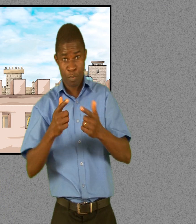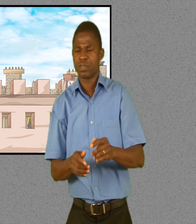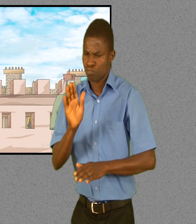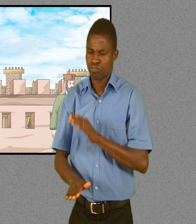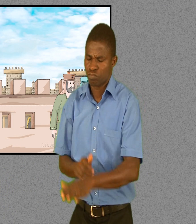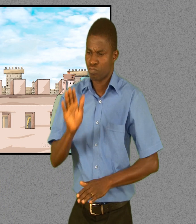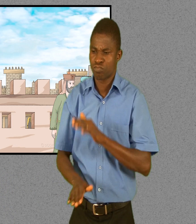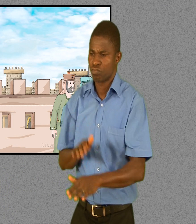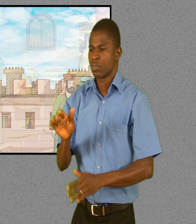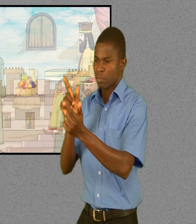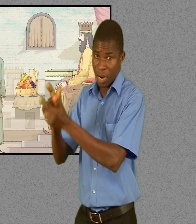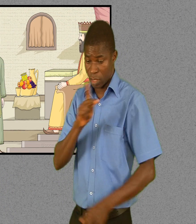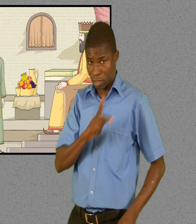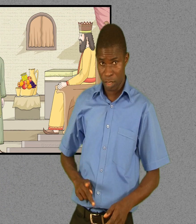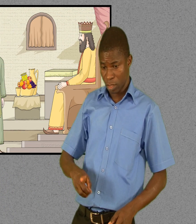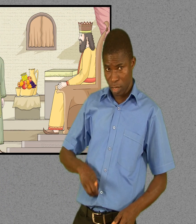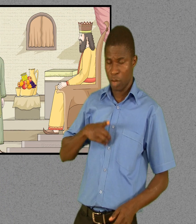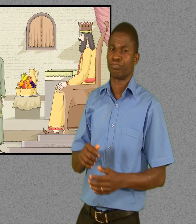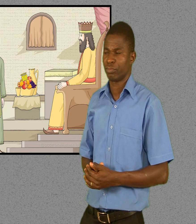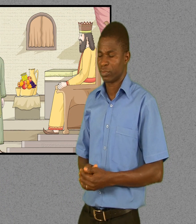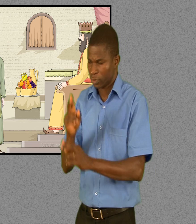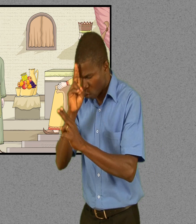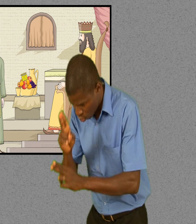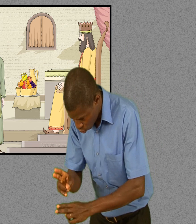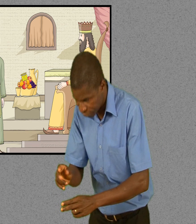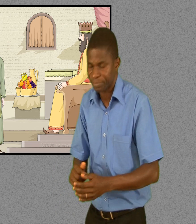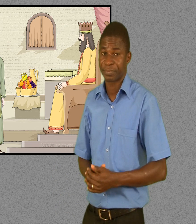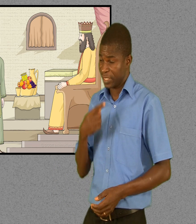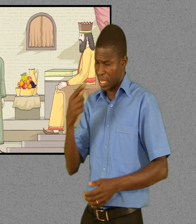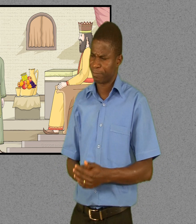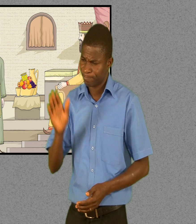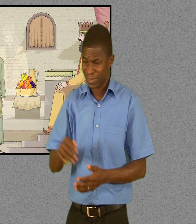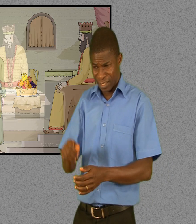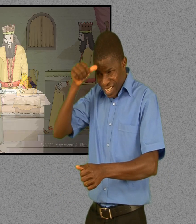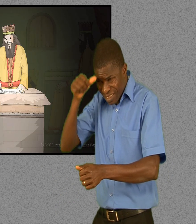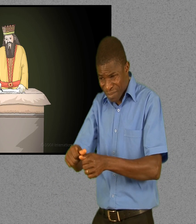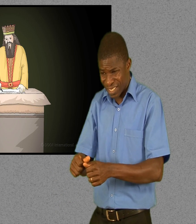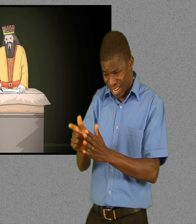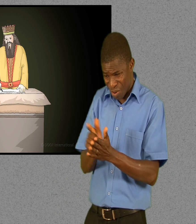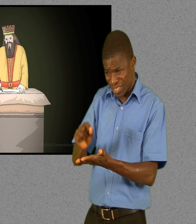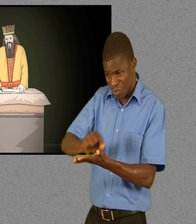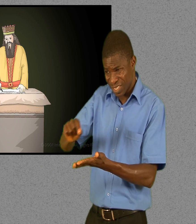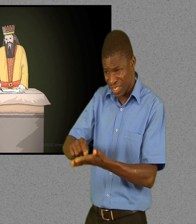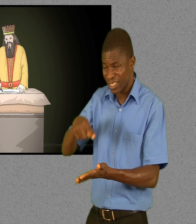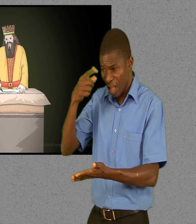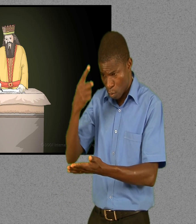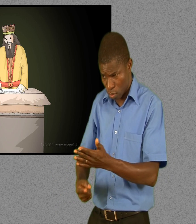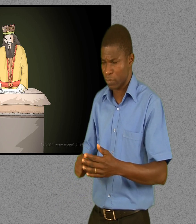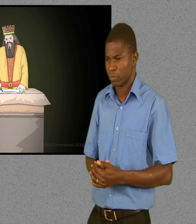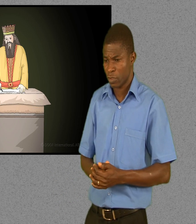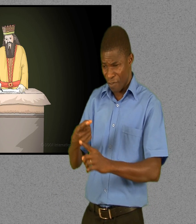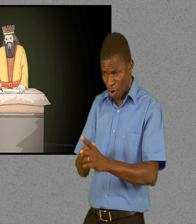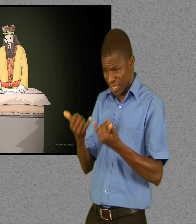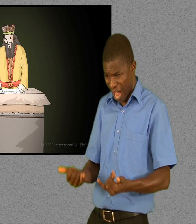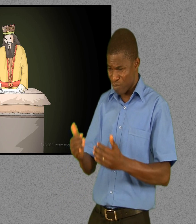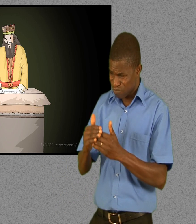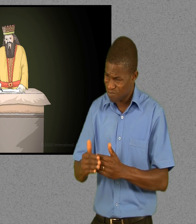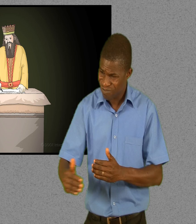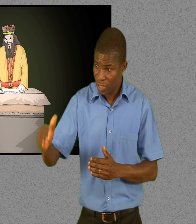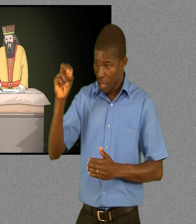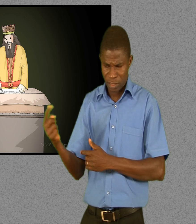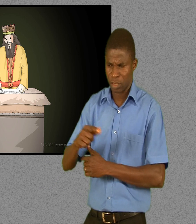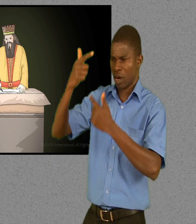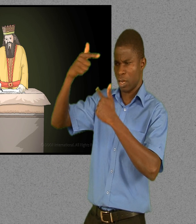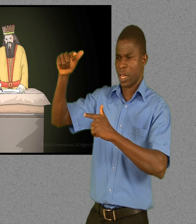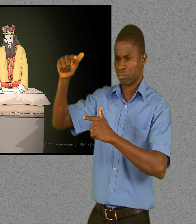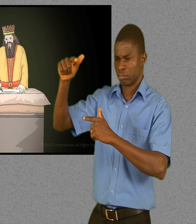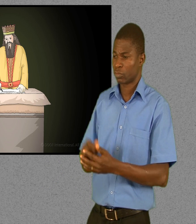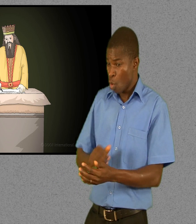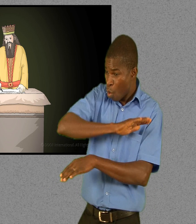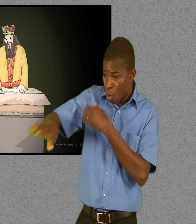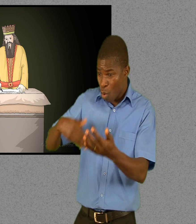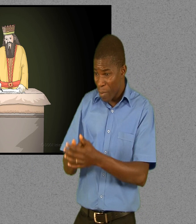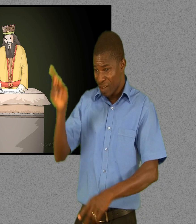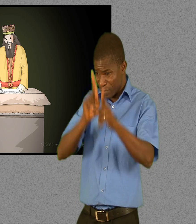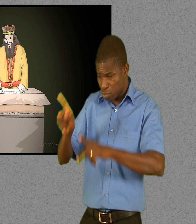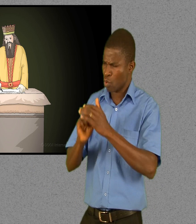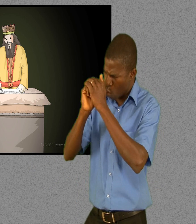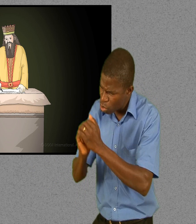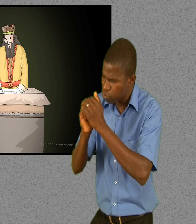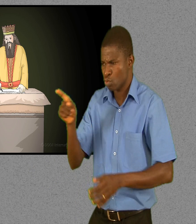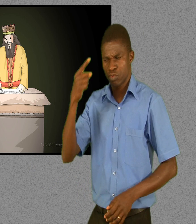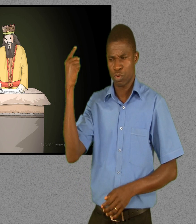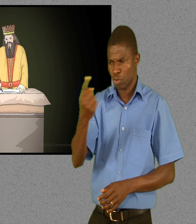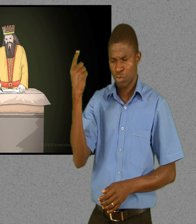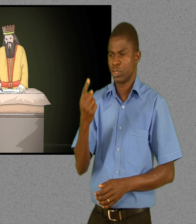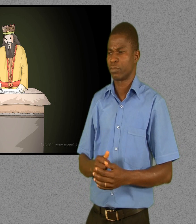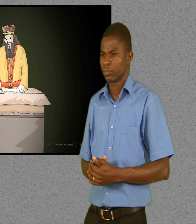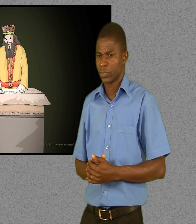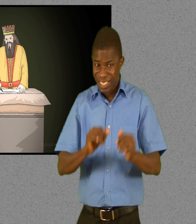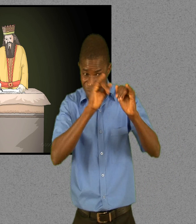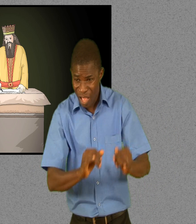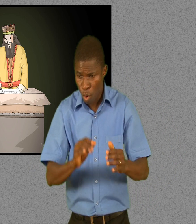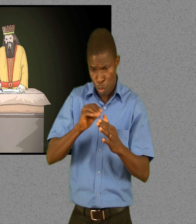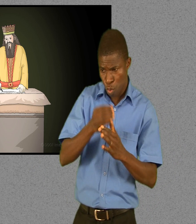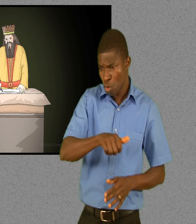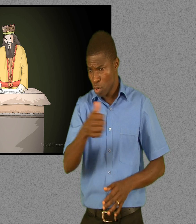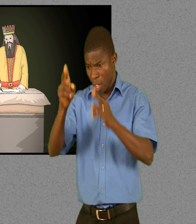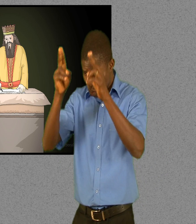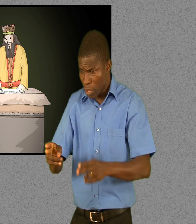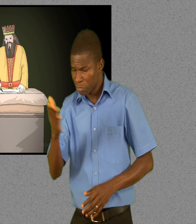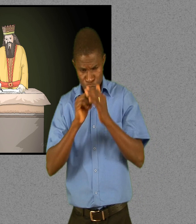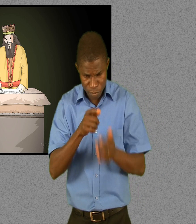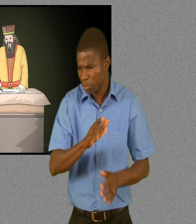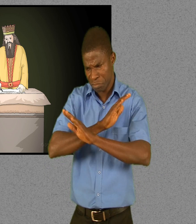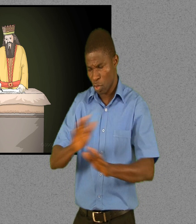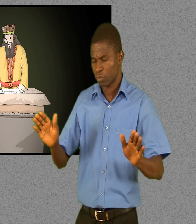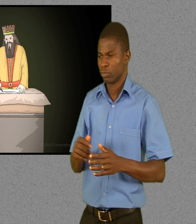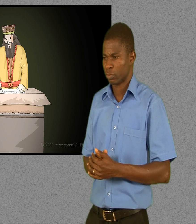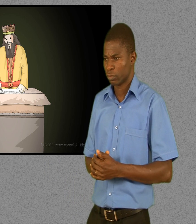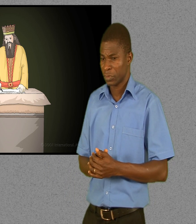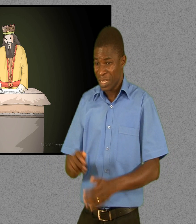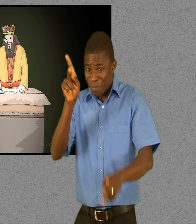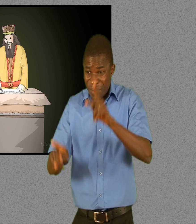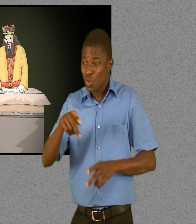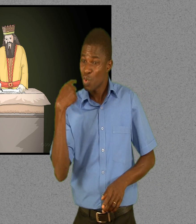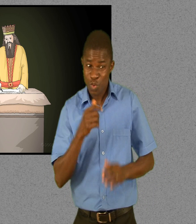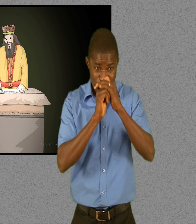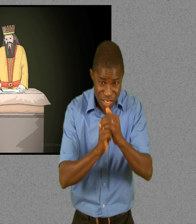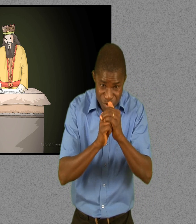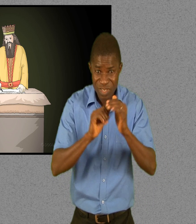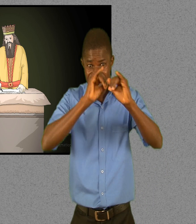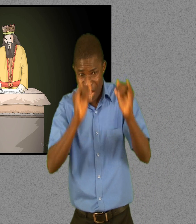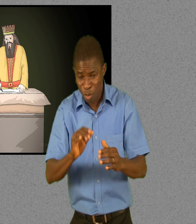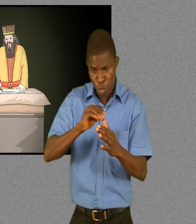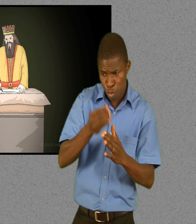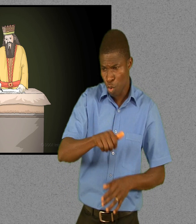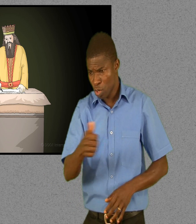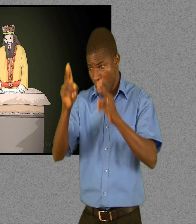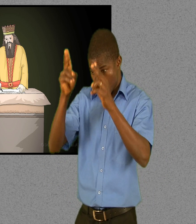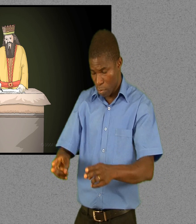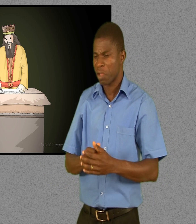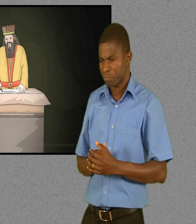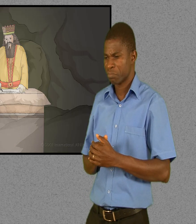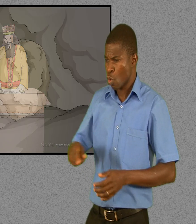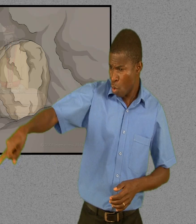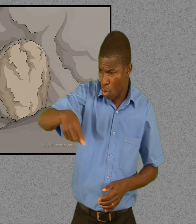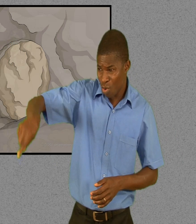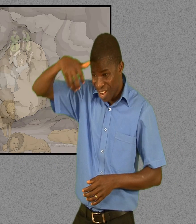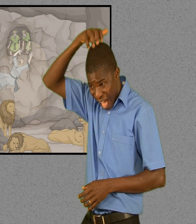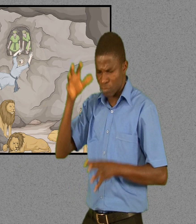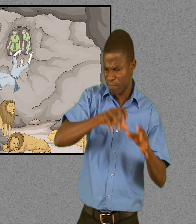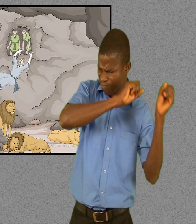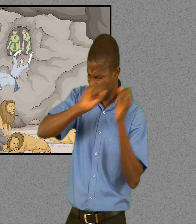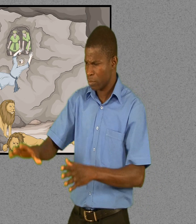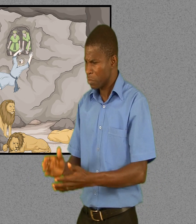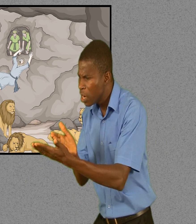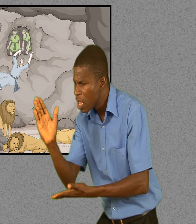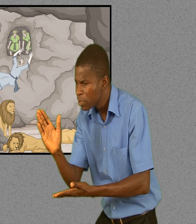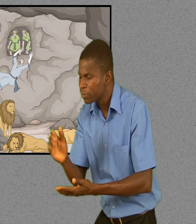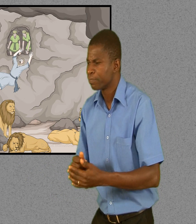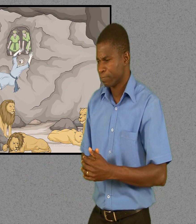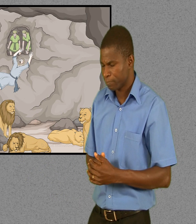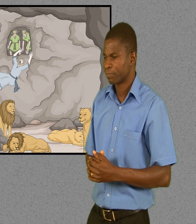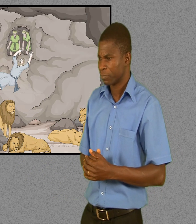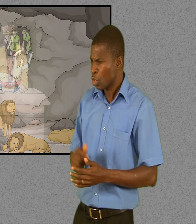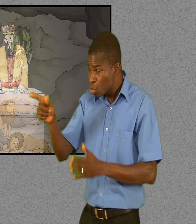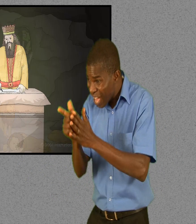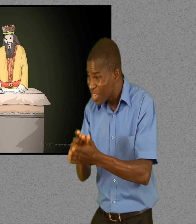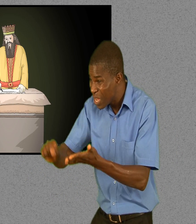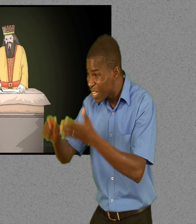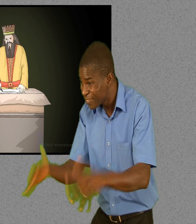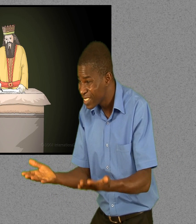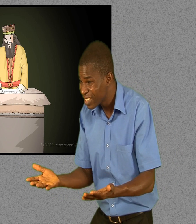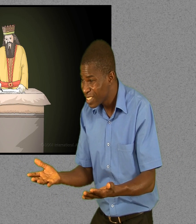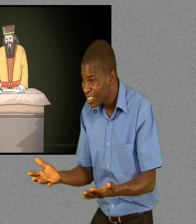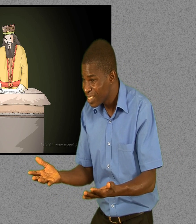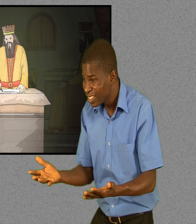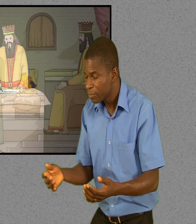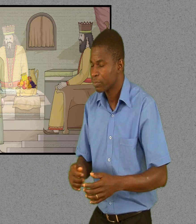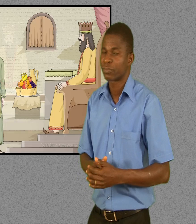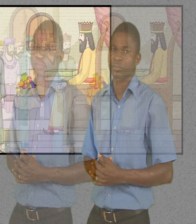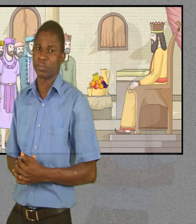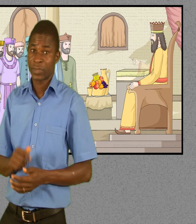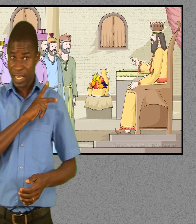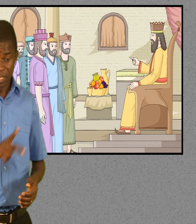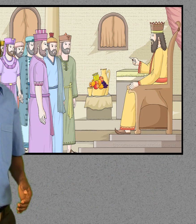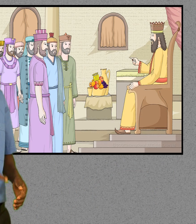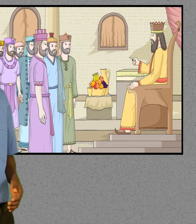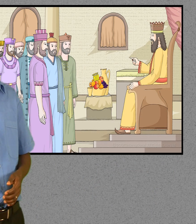So they approached the king and asked about his royal decree: “Did you not sign a decree that for thirty days any man who petitions any god or man except you, O king, will be thrown into the den of lions?”